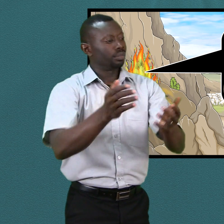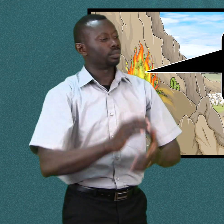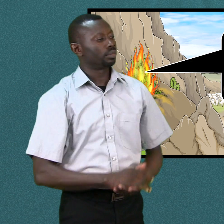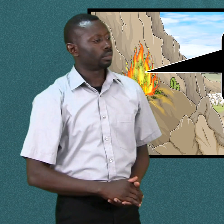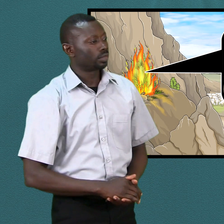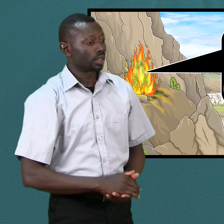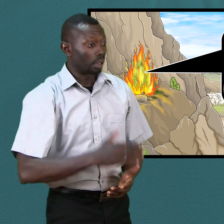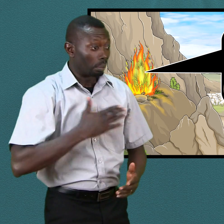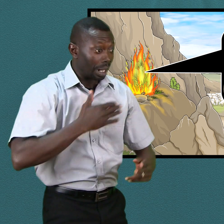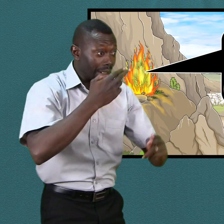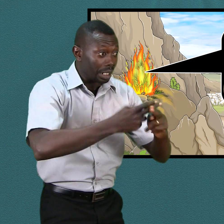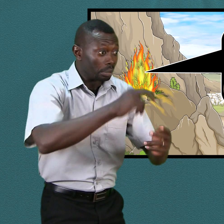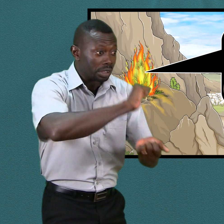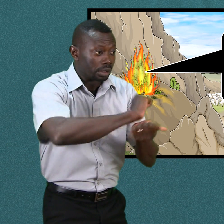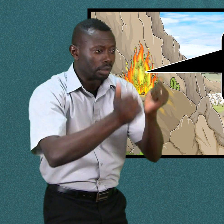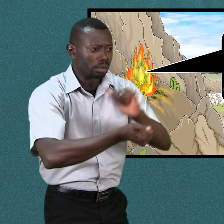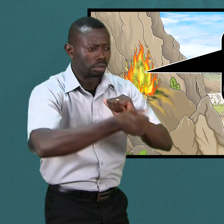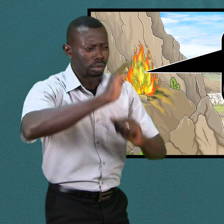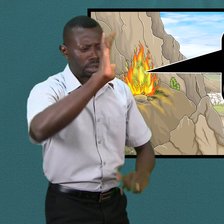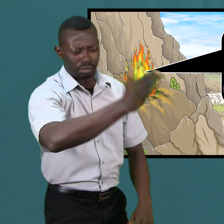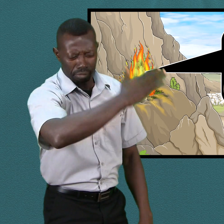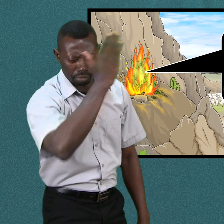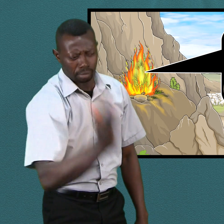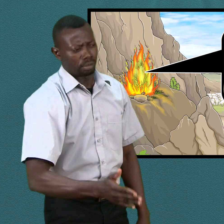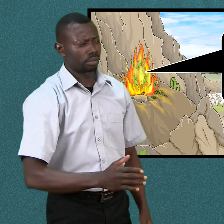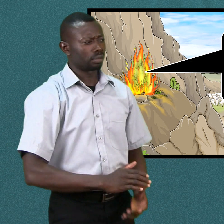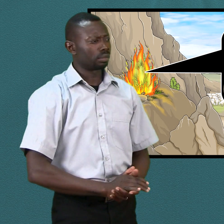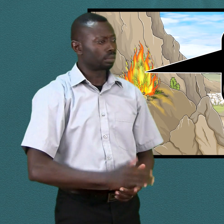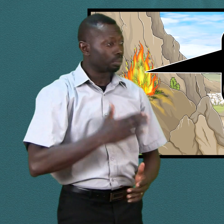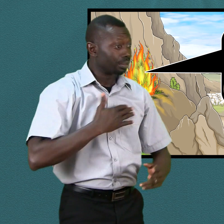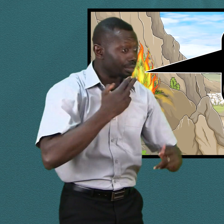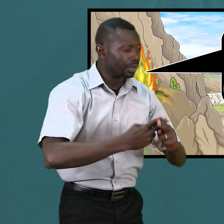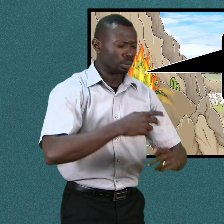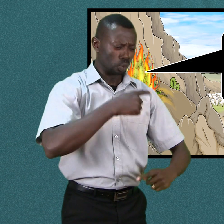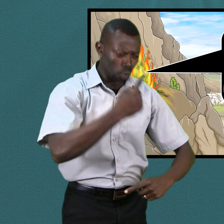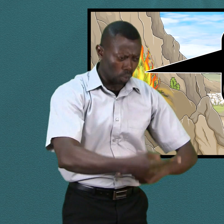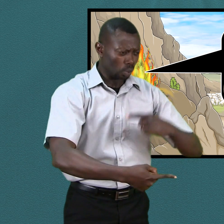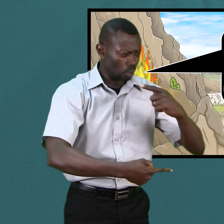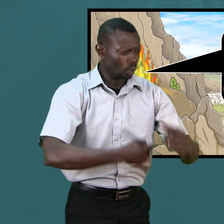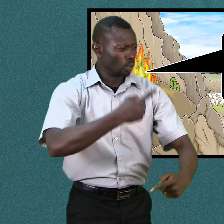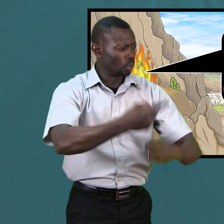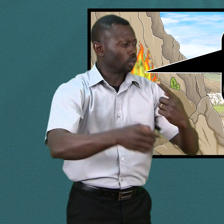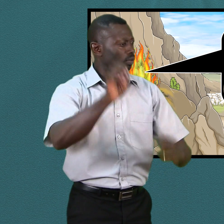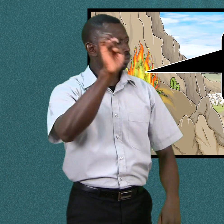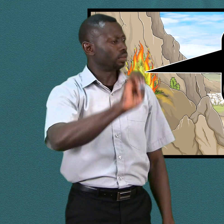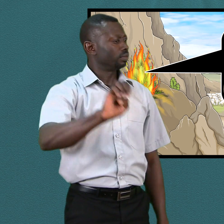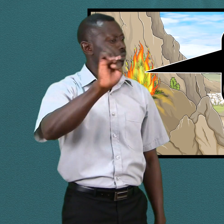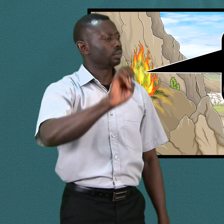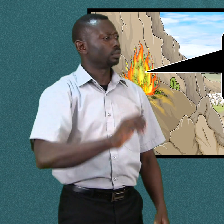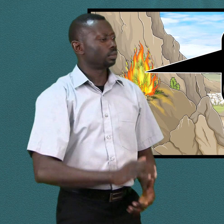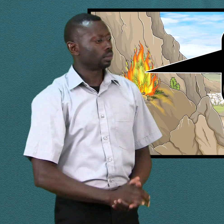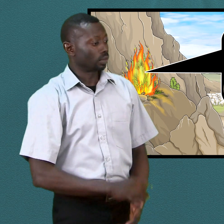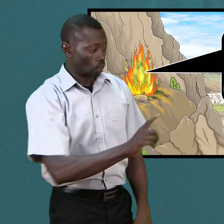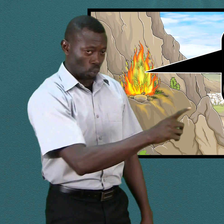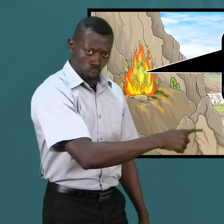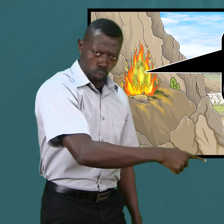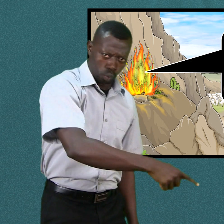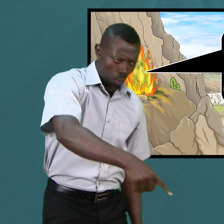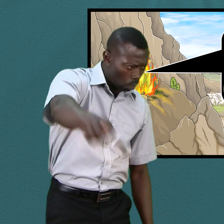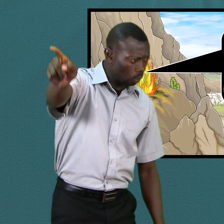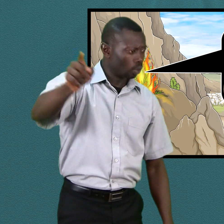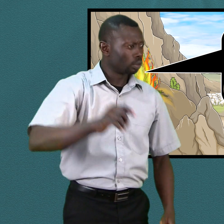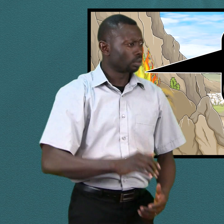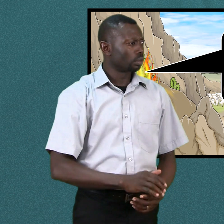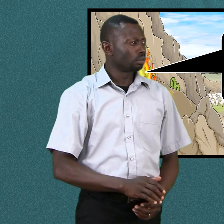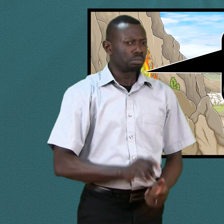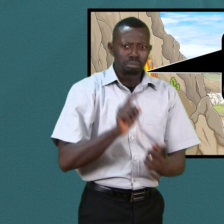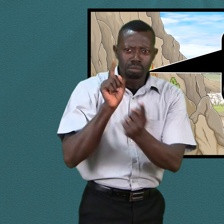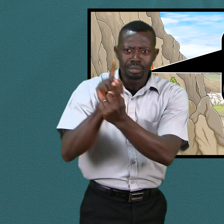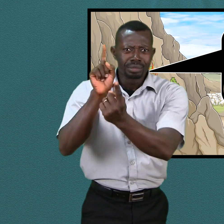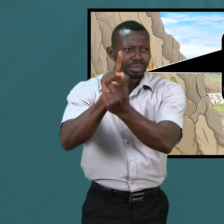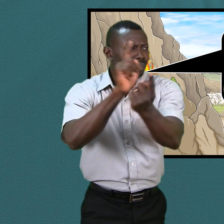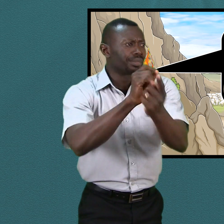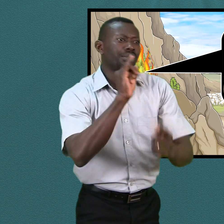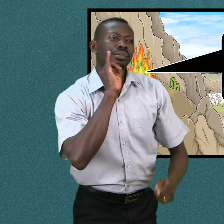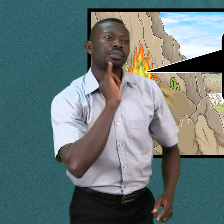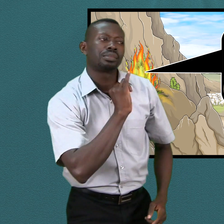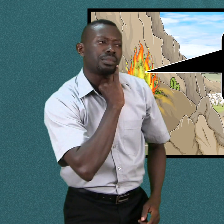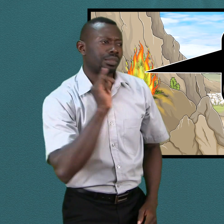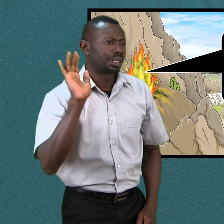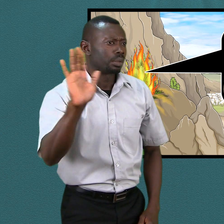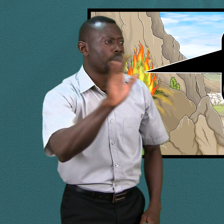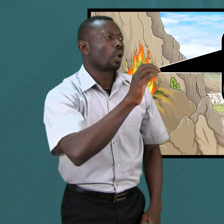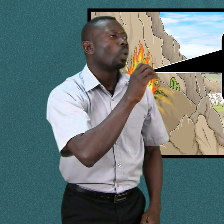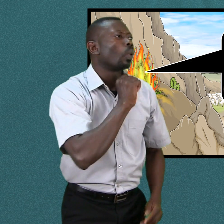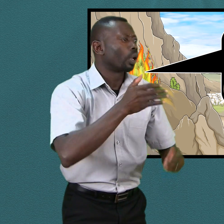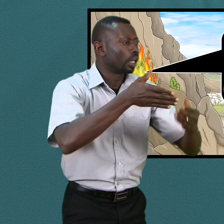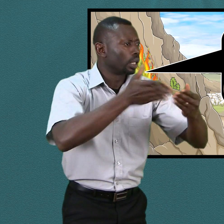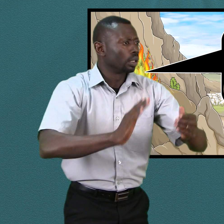This is My name forever, and this is how I am to be remembered in every generation.